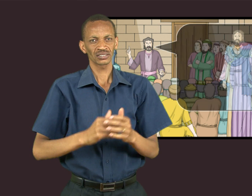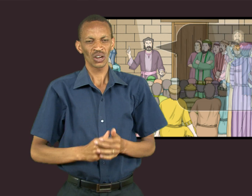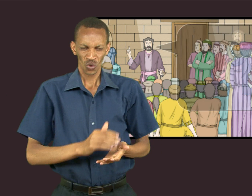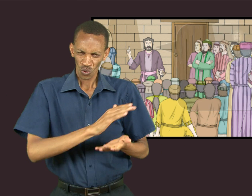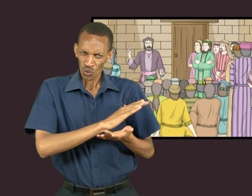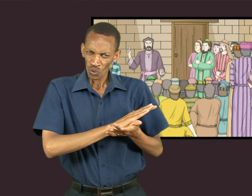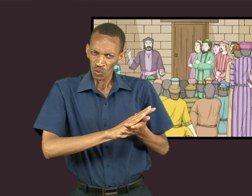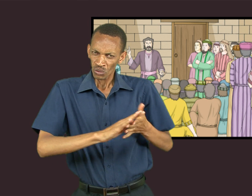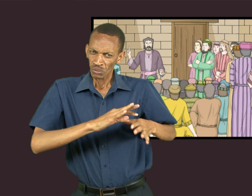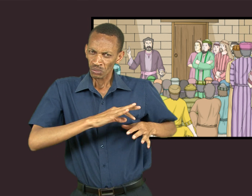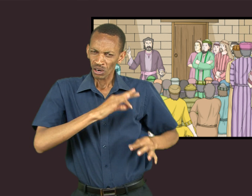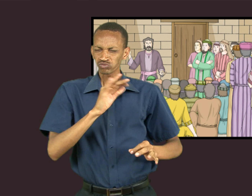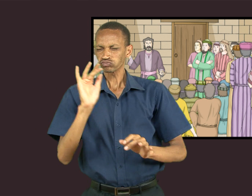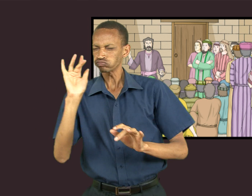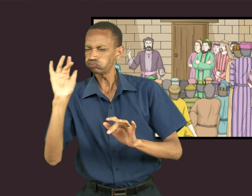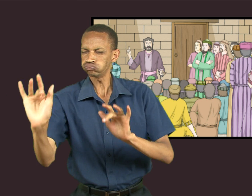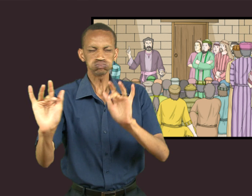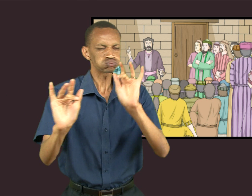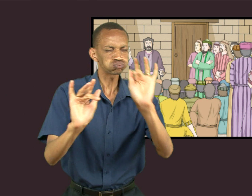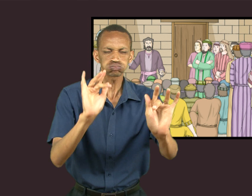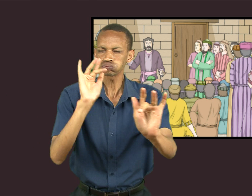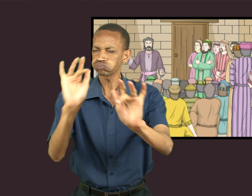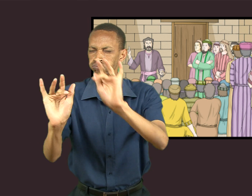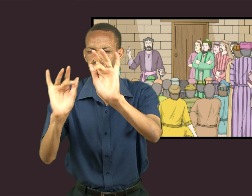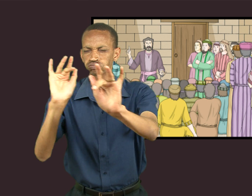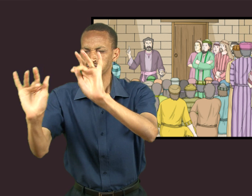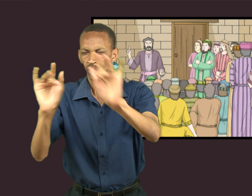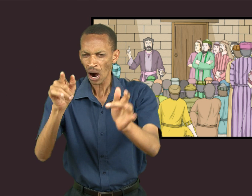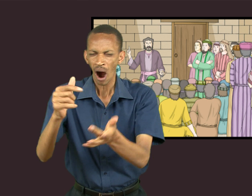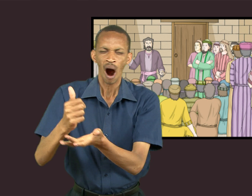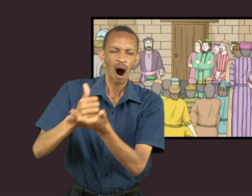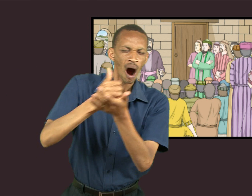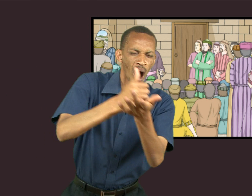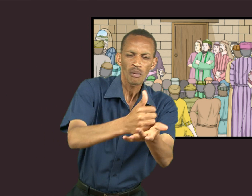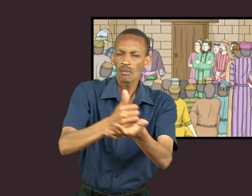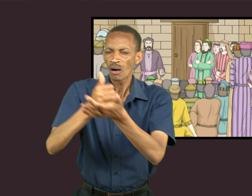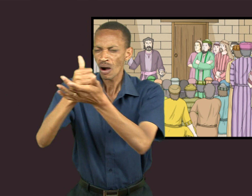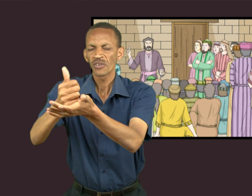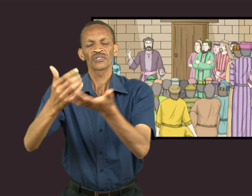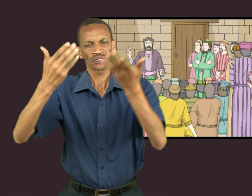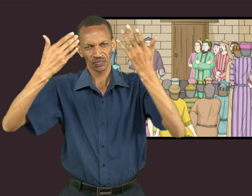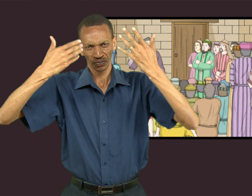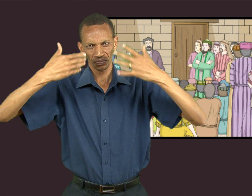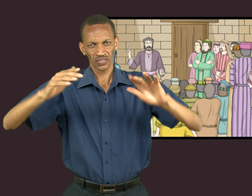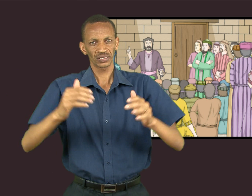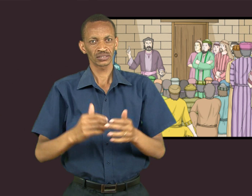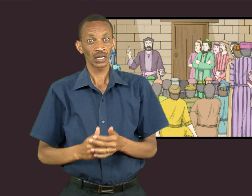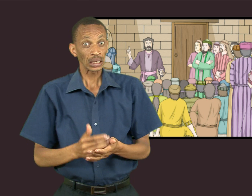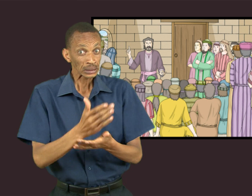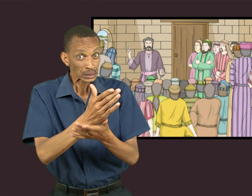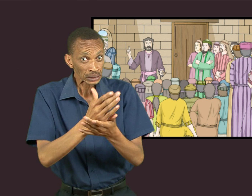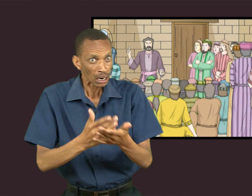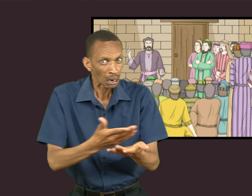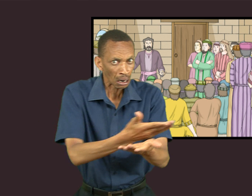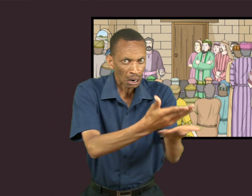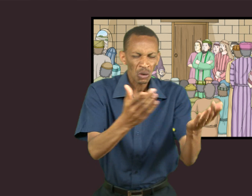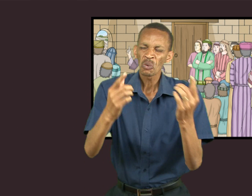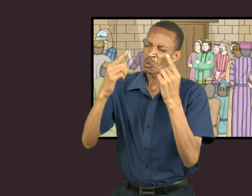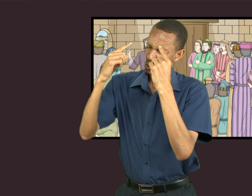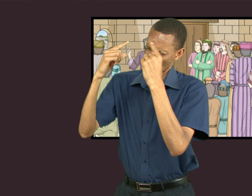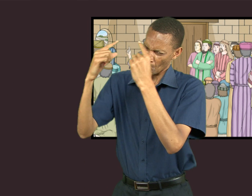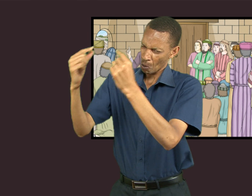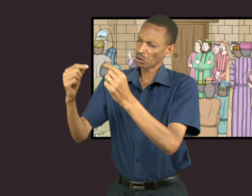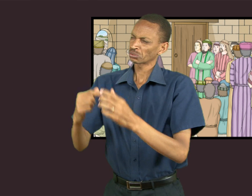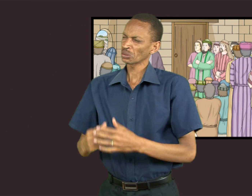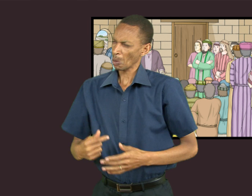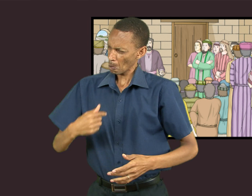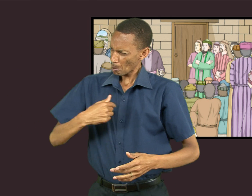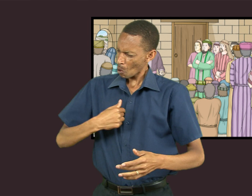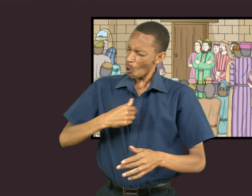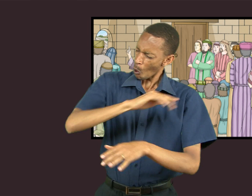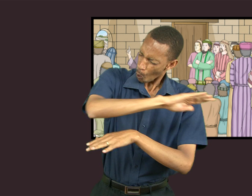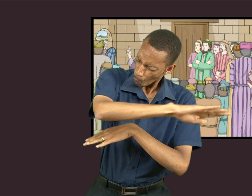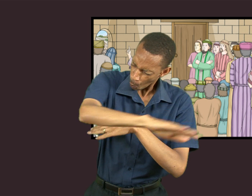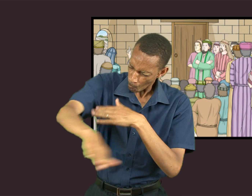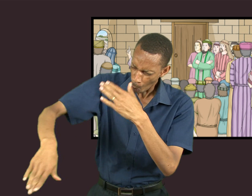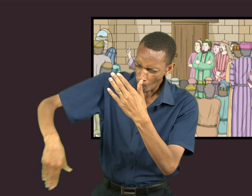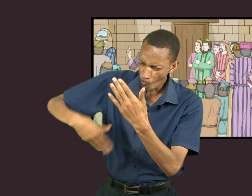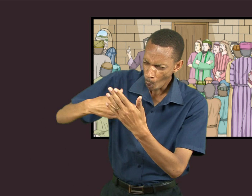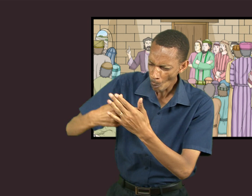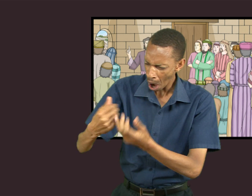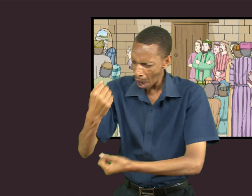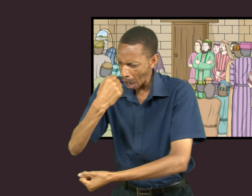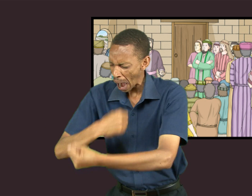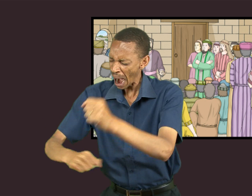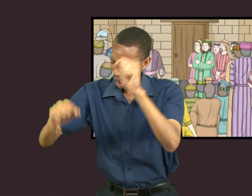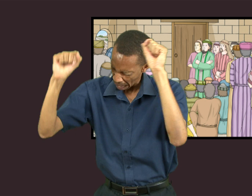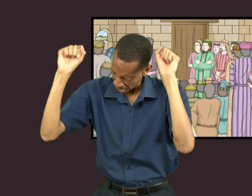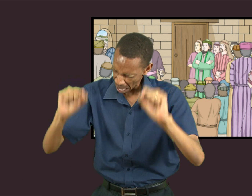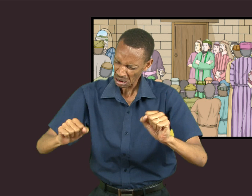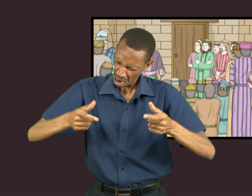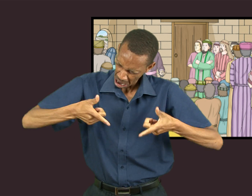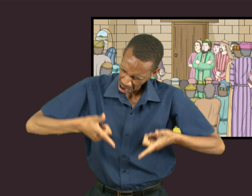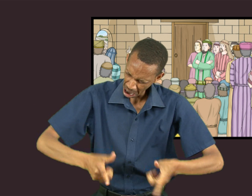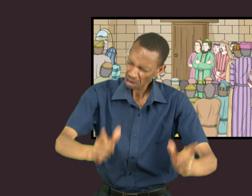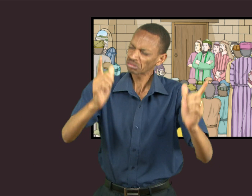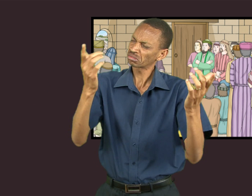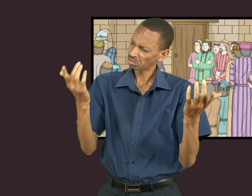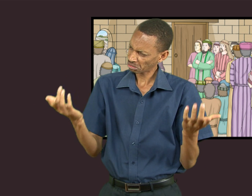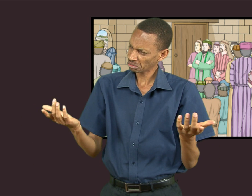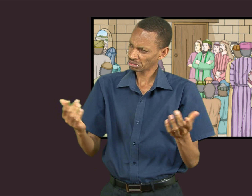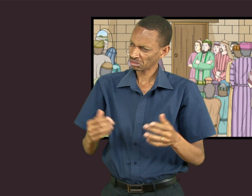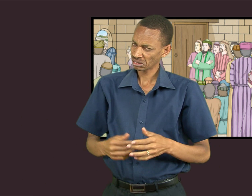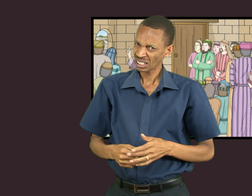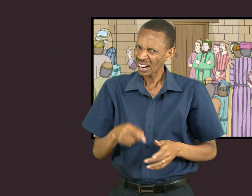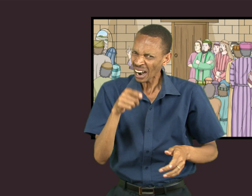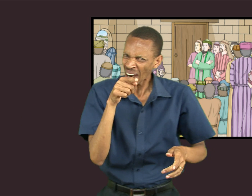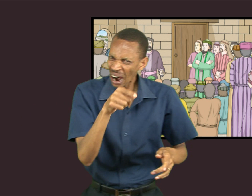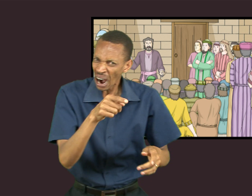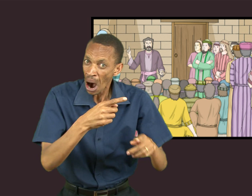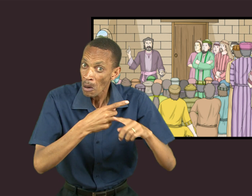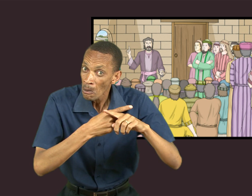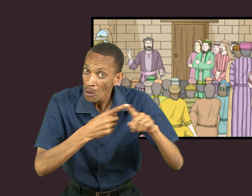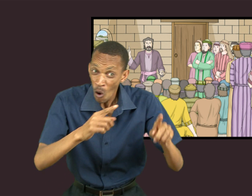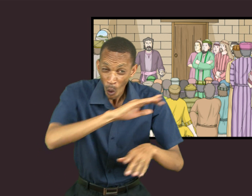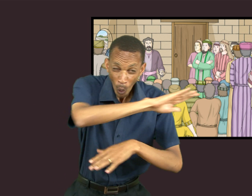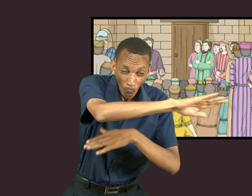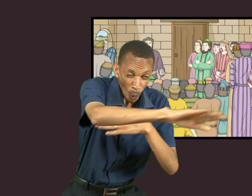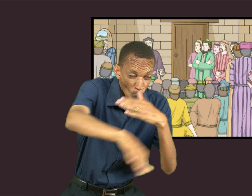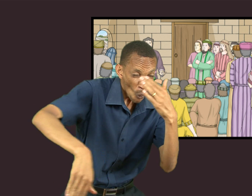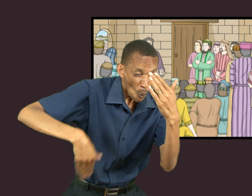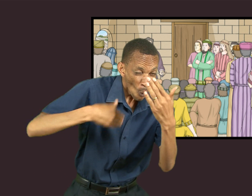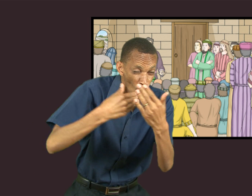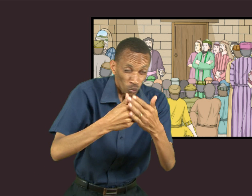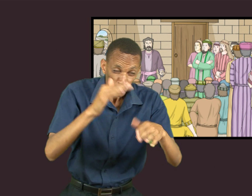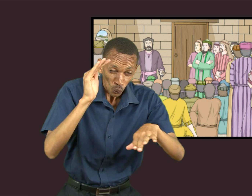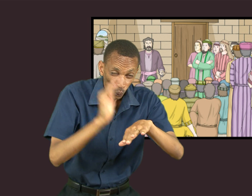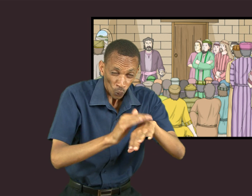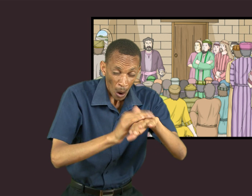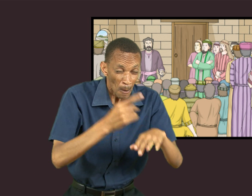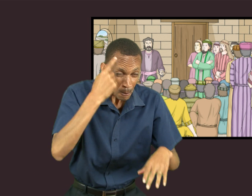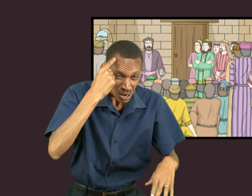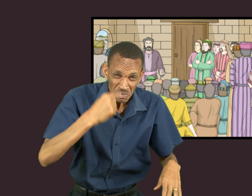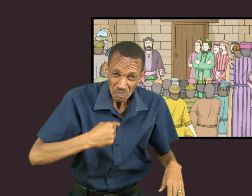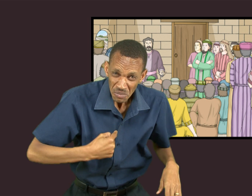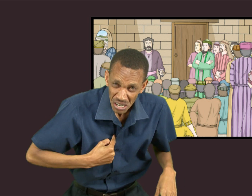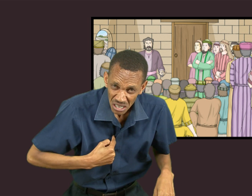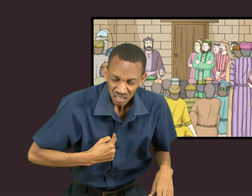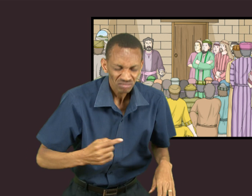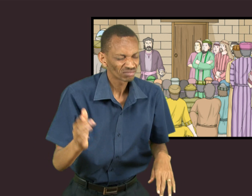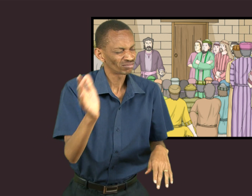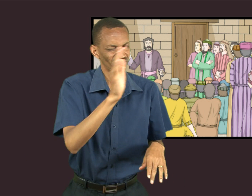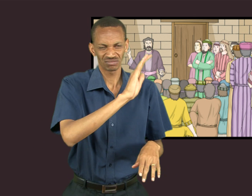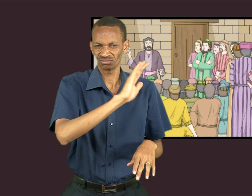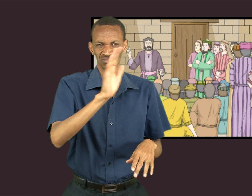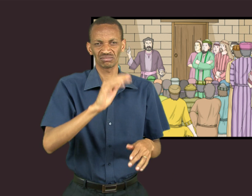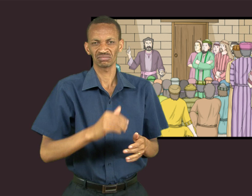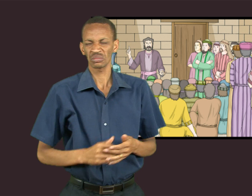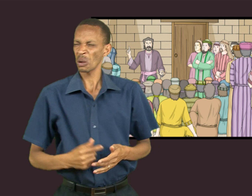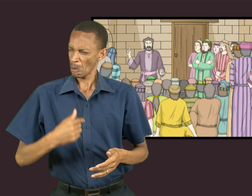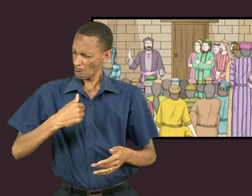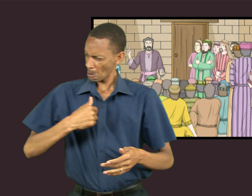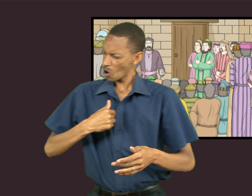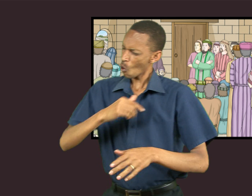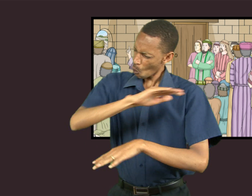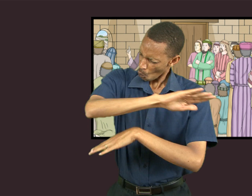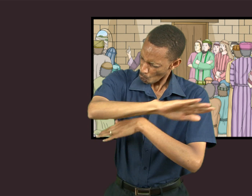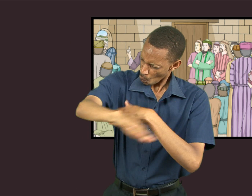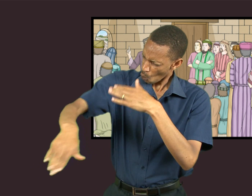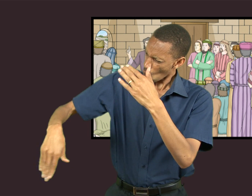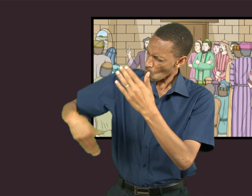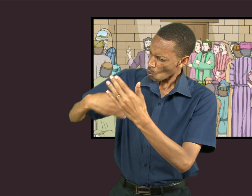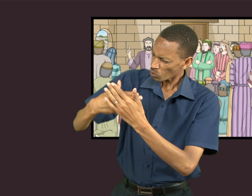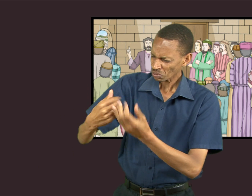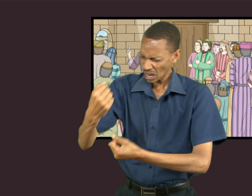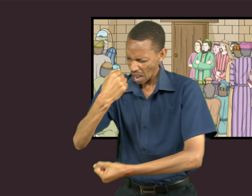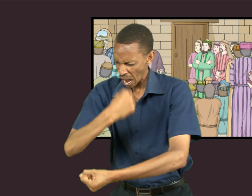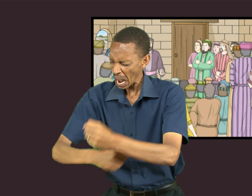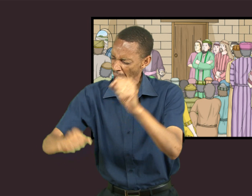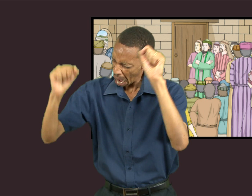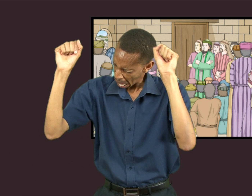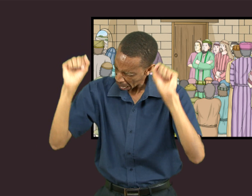“Everything is permissible for me,” but not everything is beneficial.